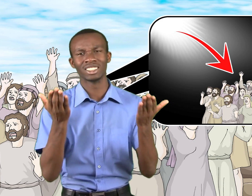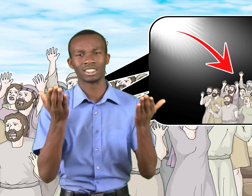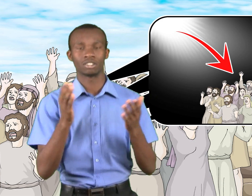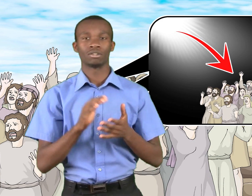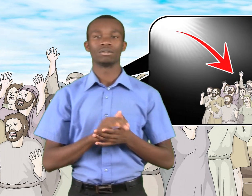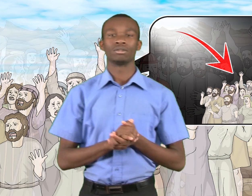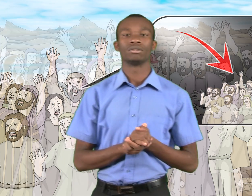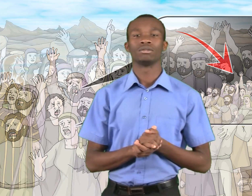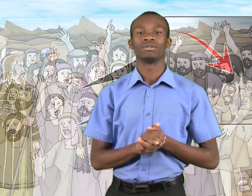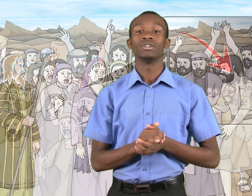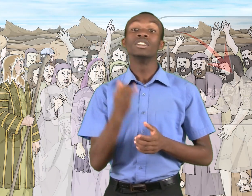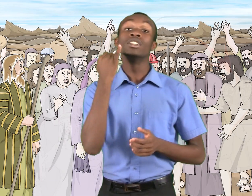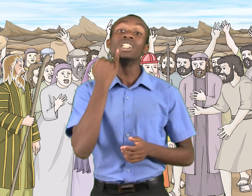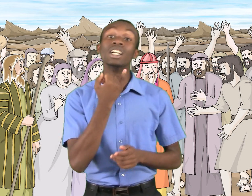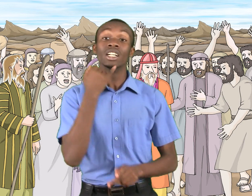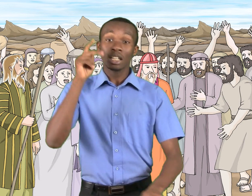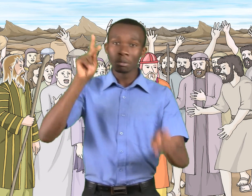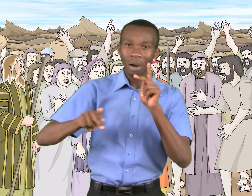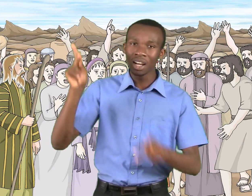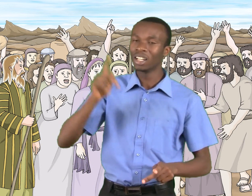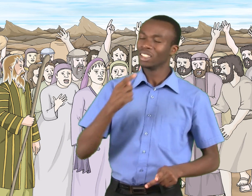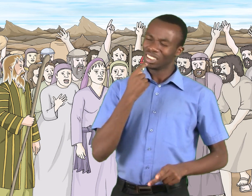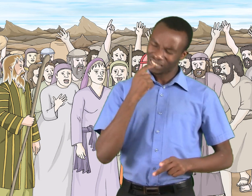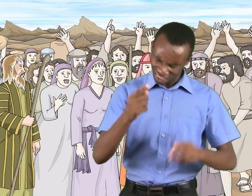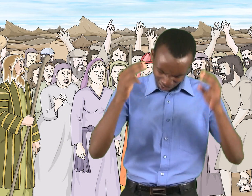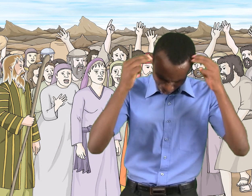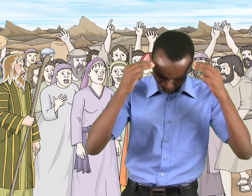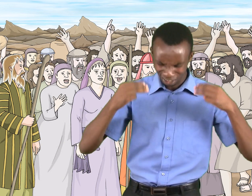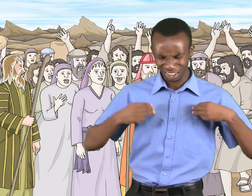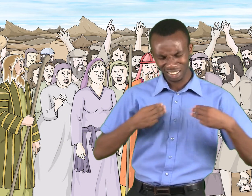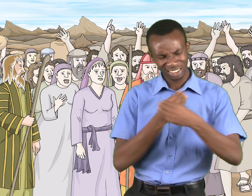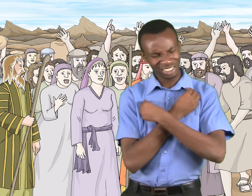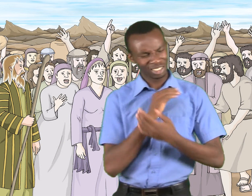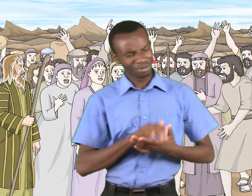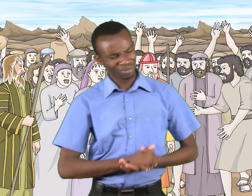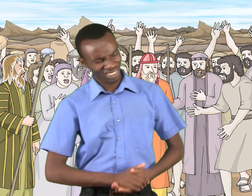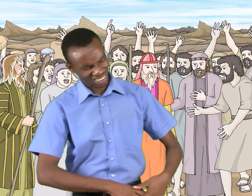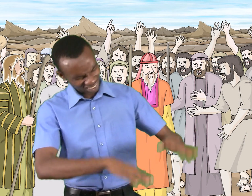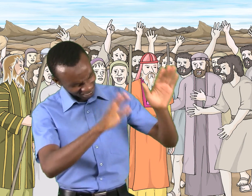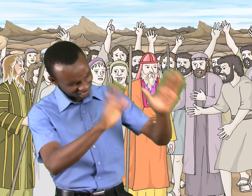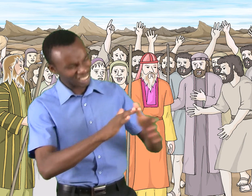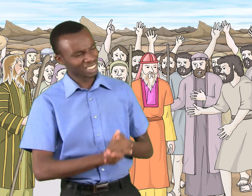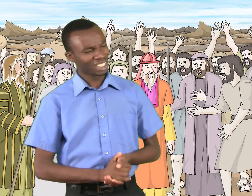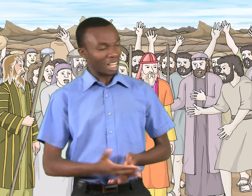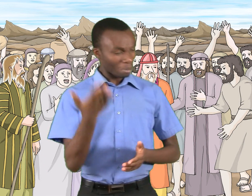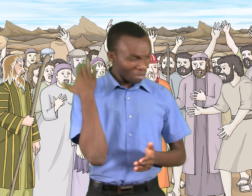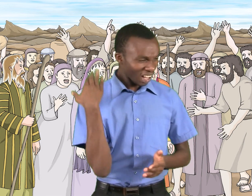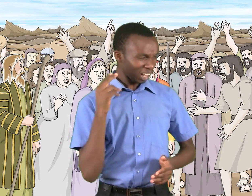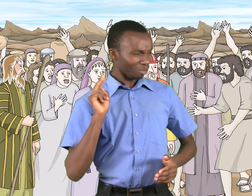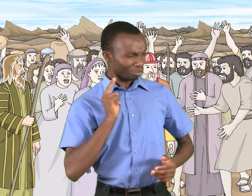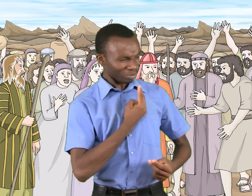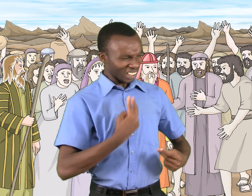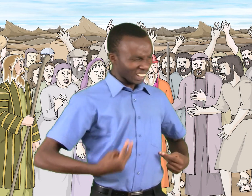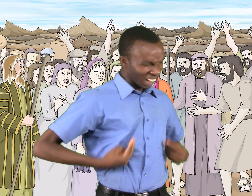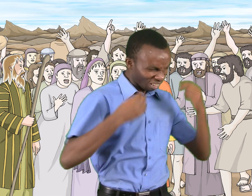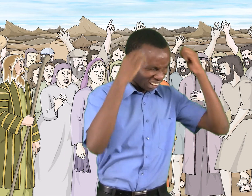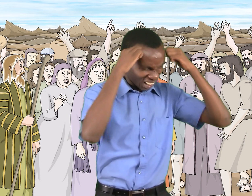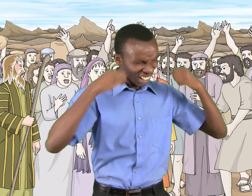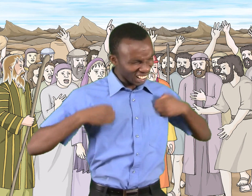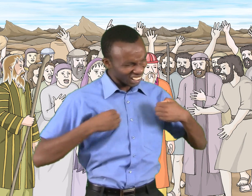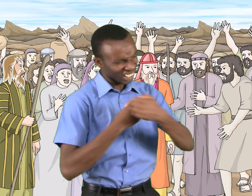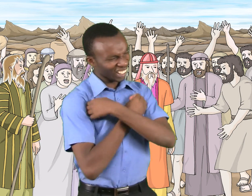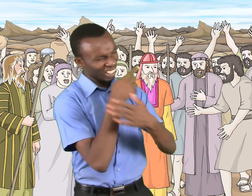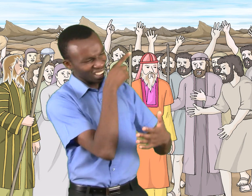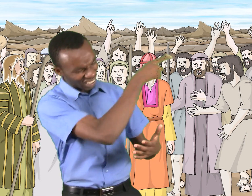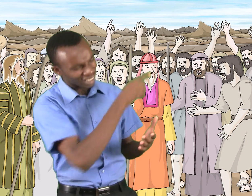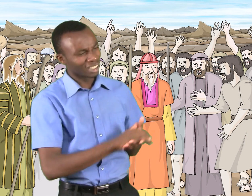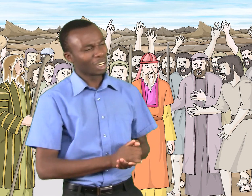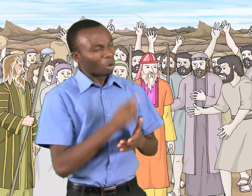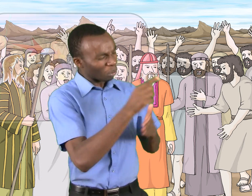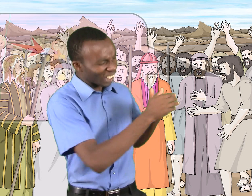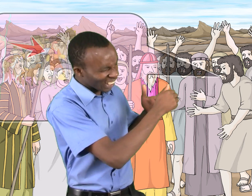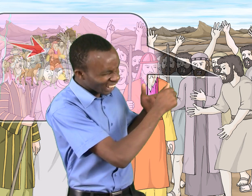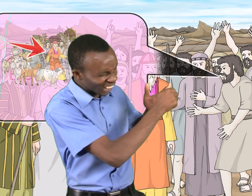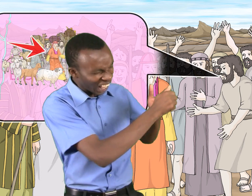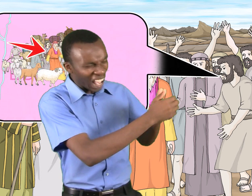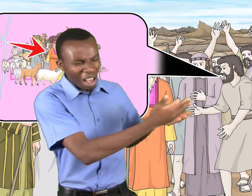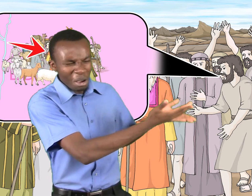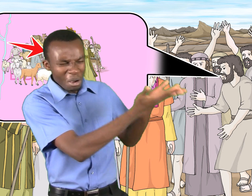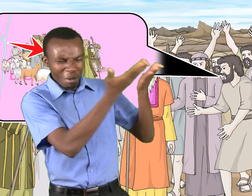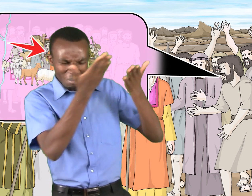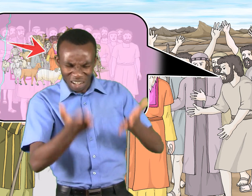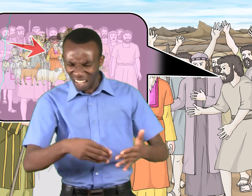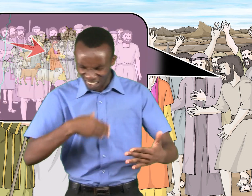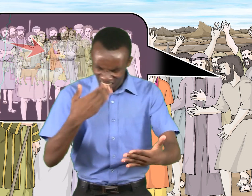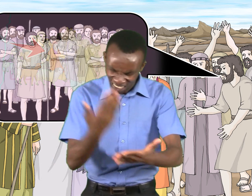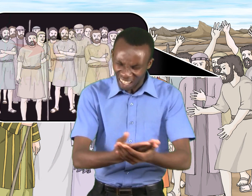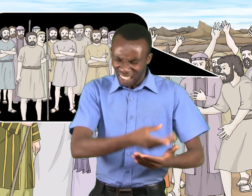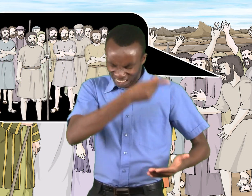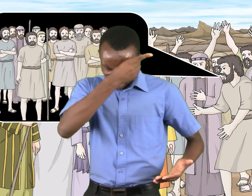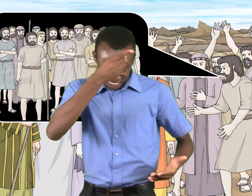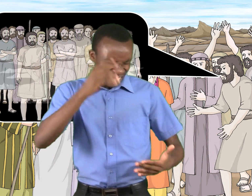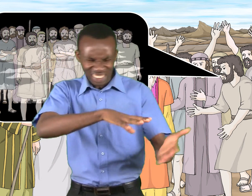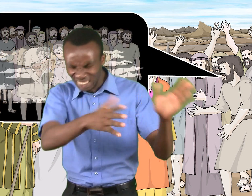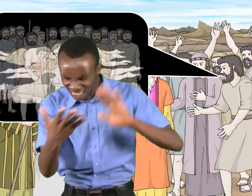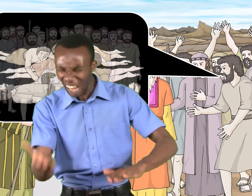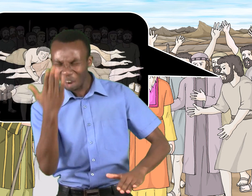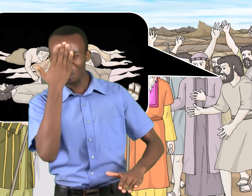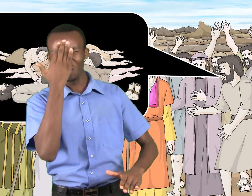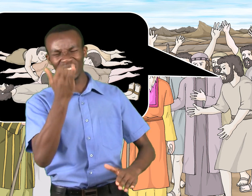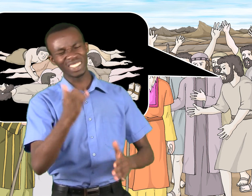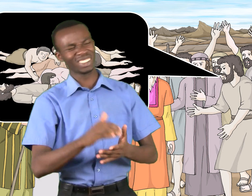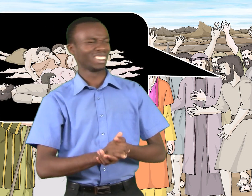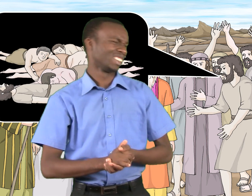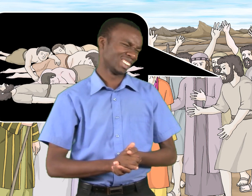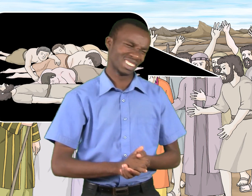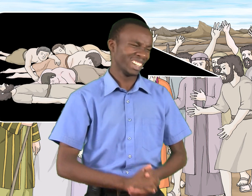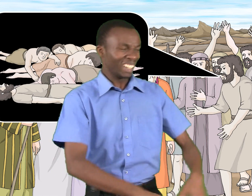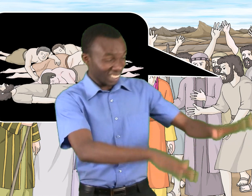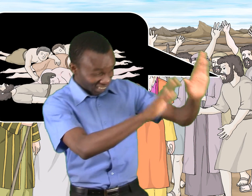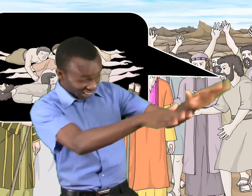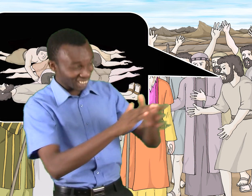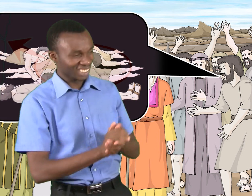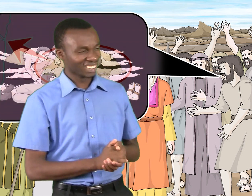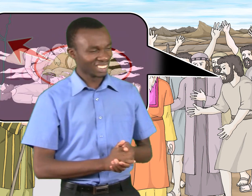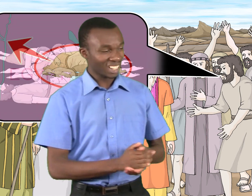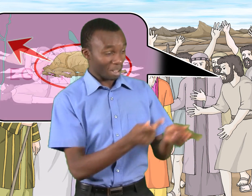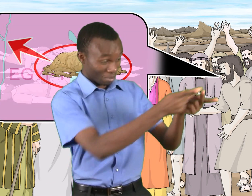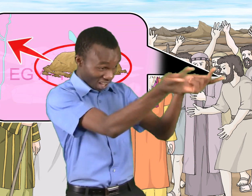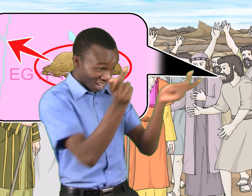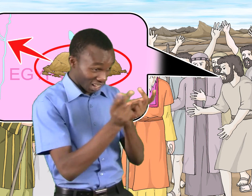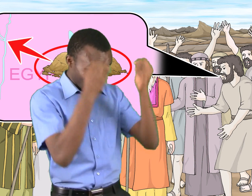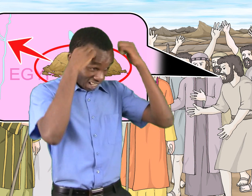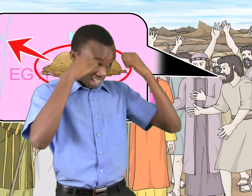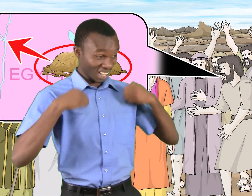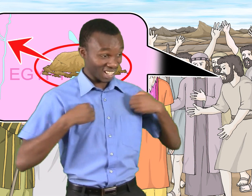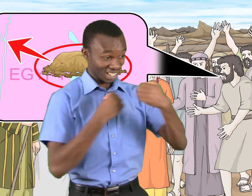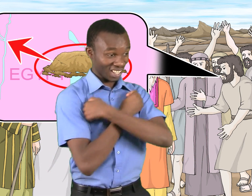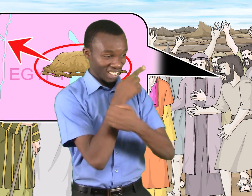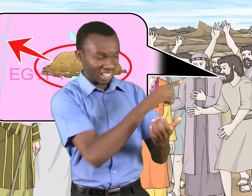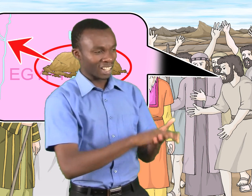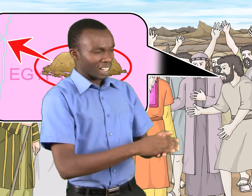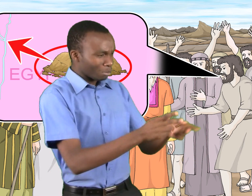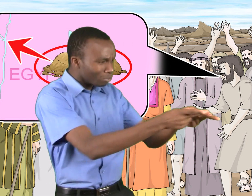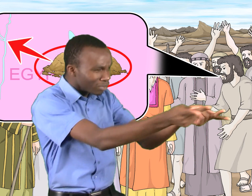They said to Moses, “Was it because there were no graves in Egypt that you brought us into the wilderness to die?